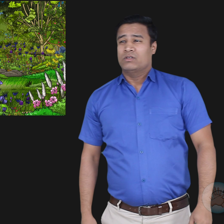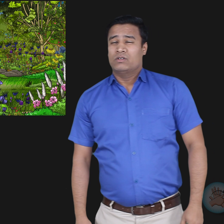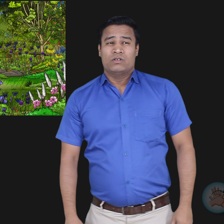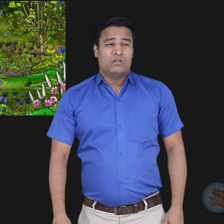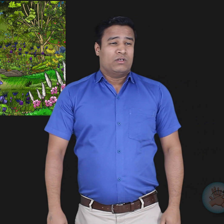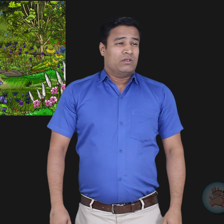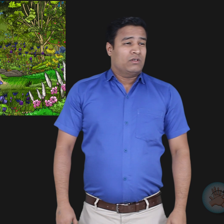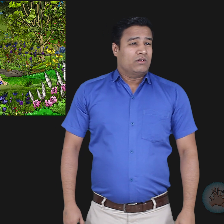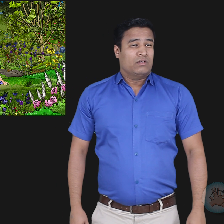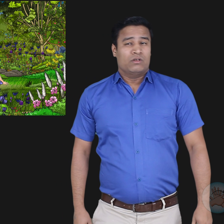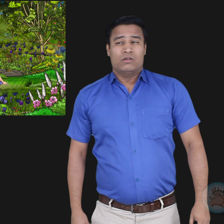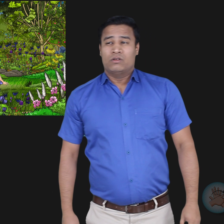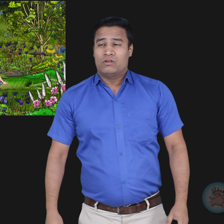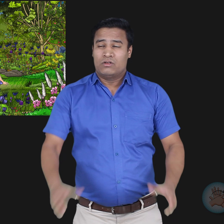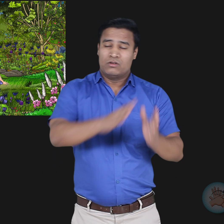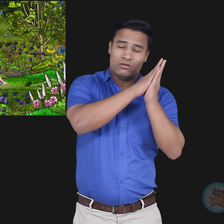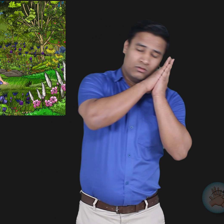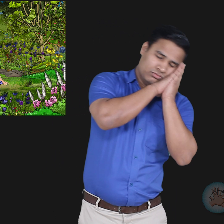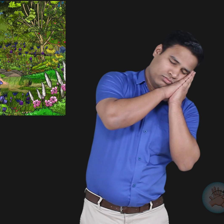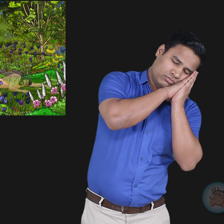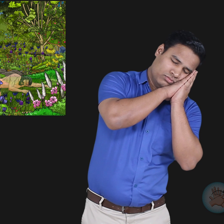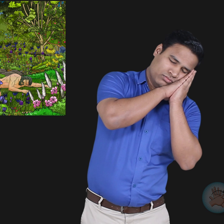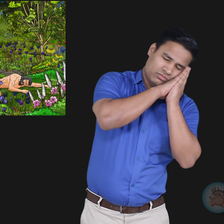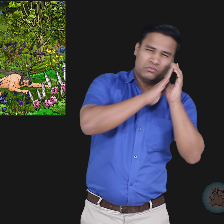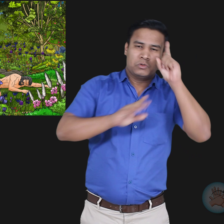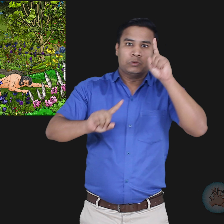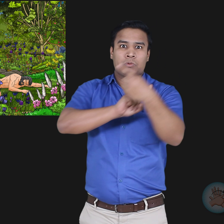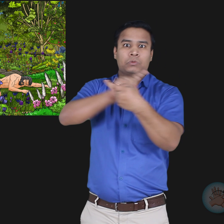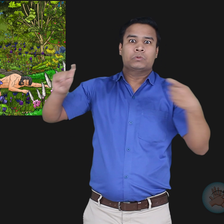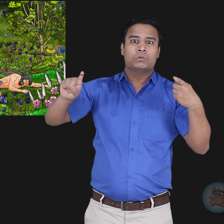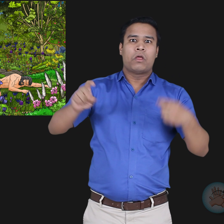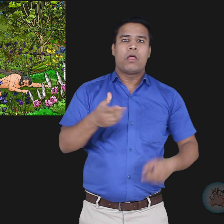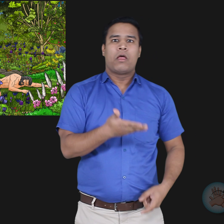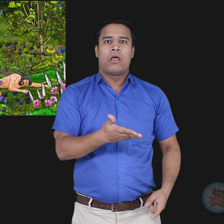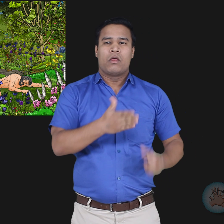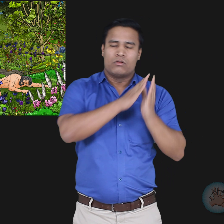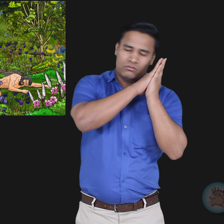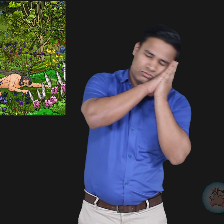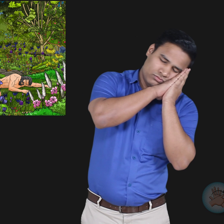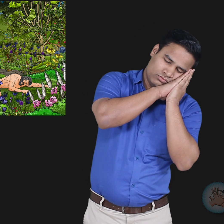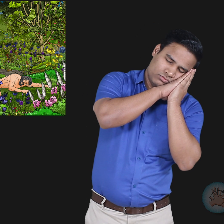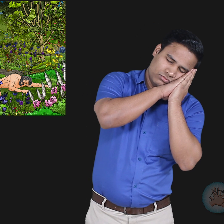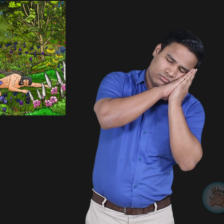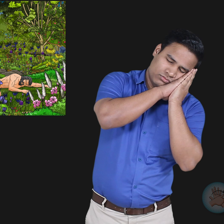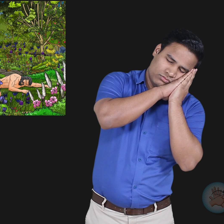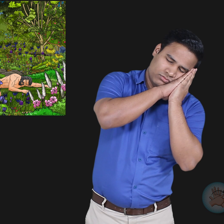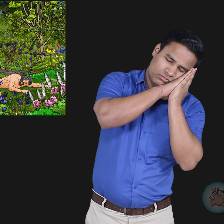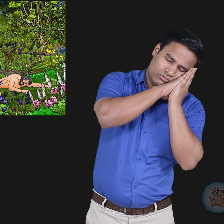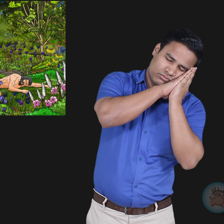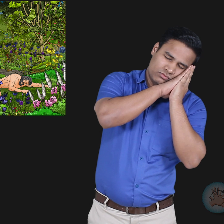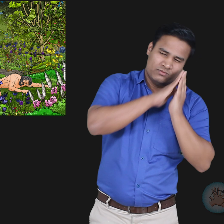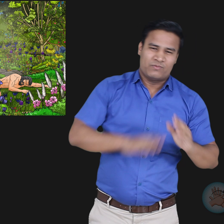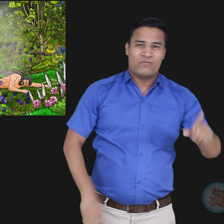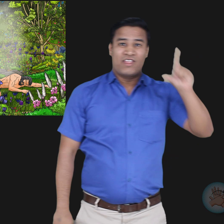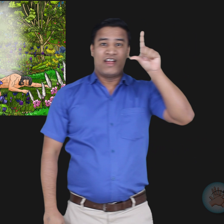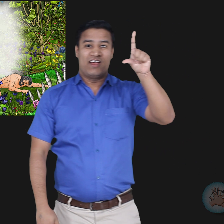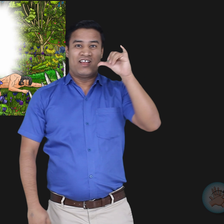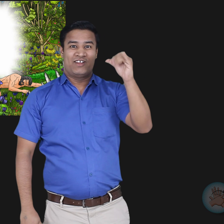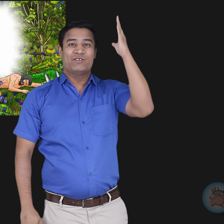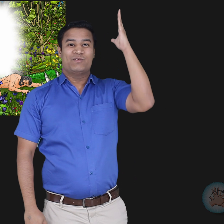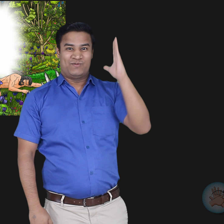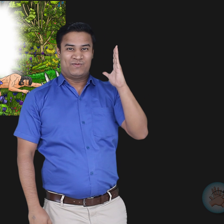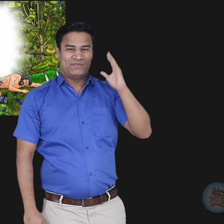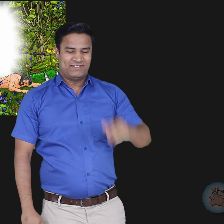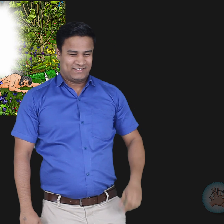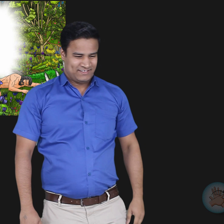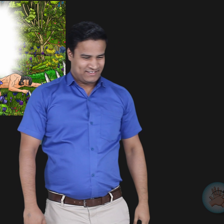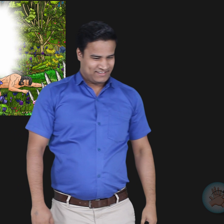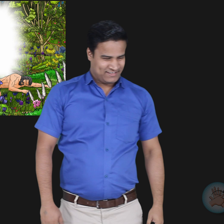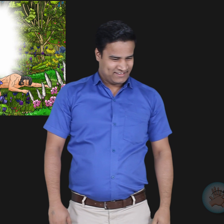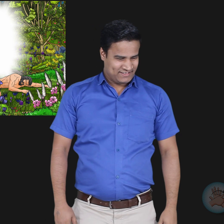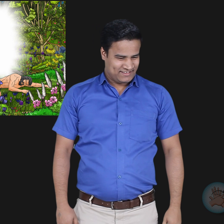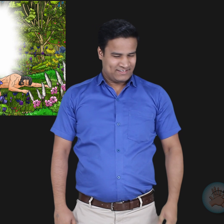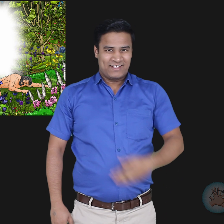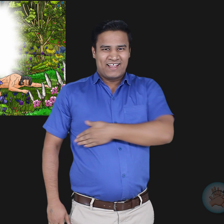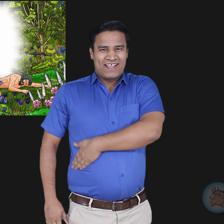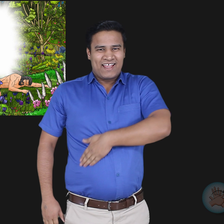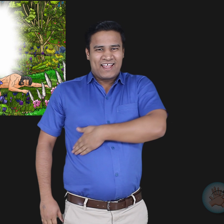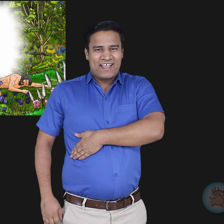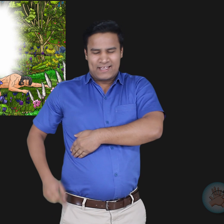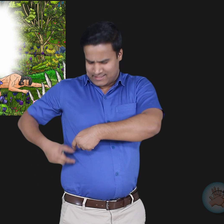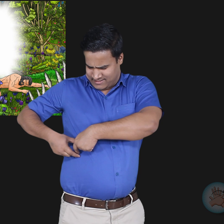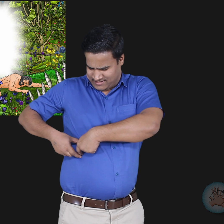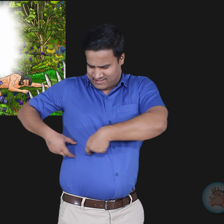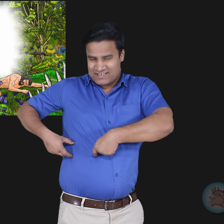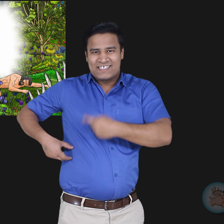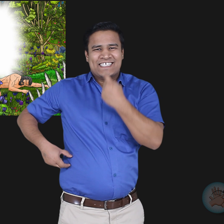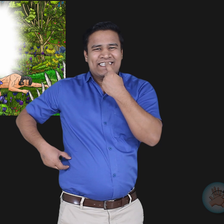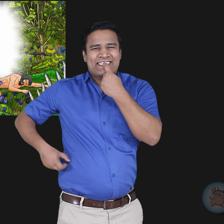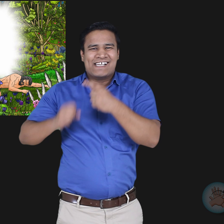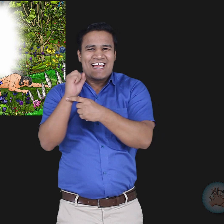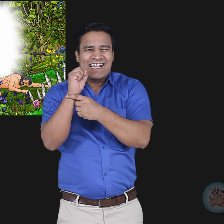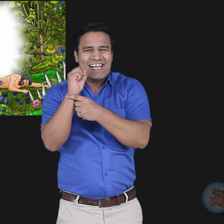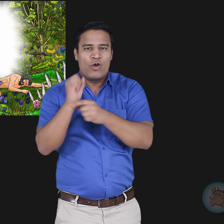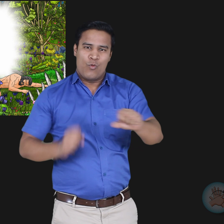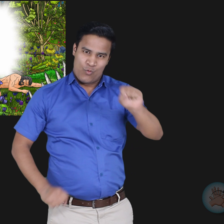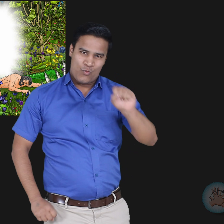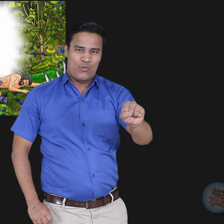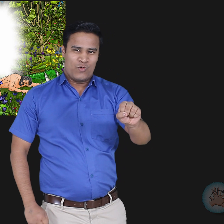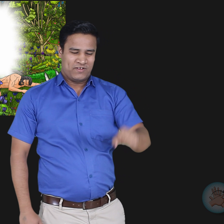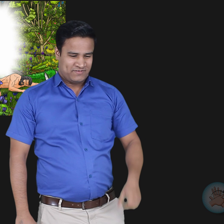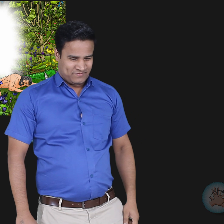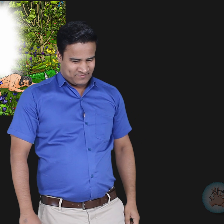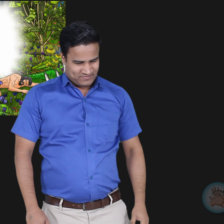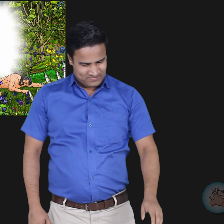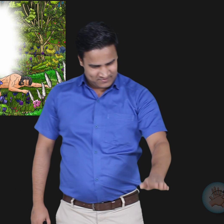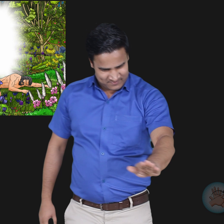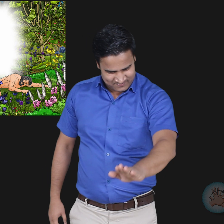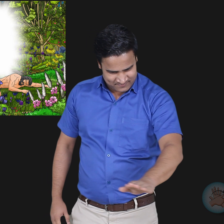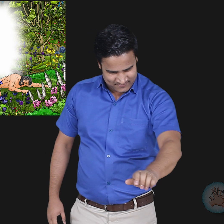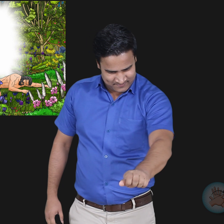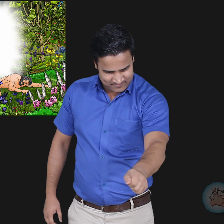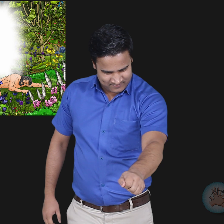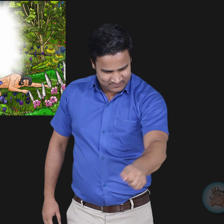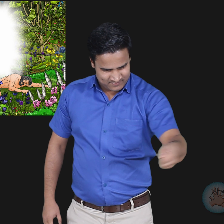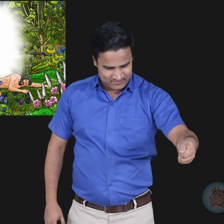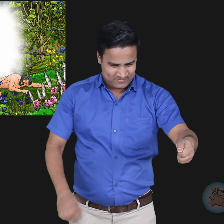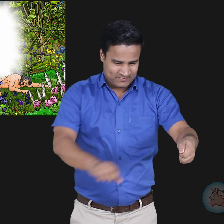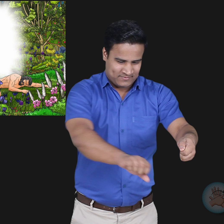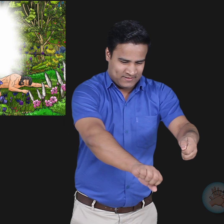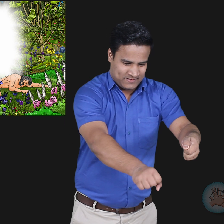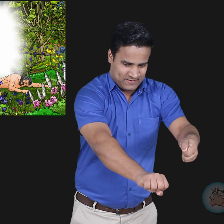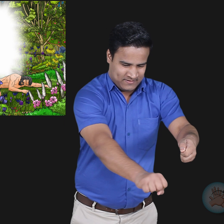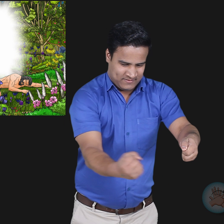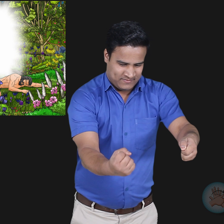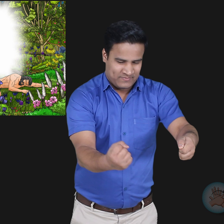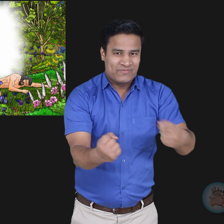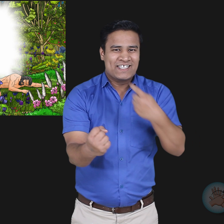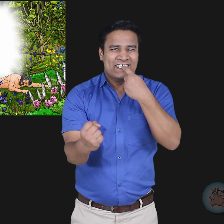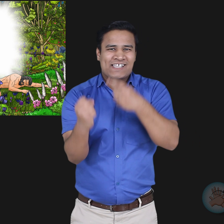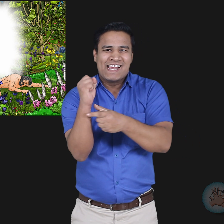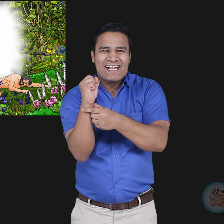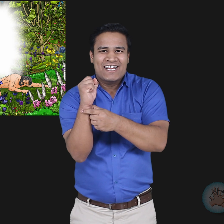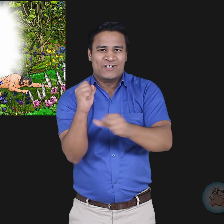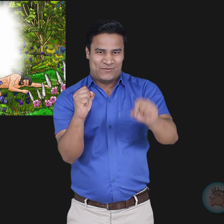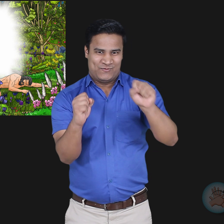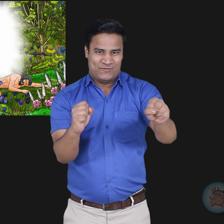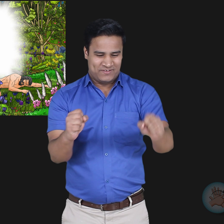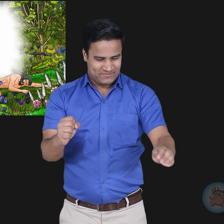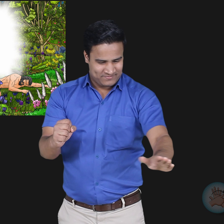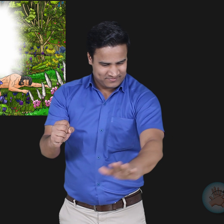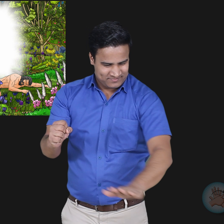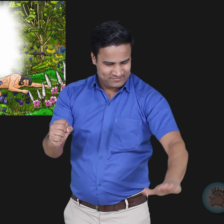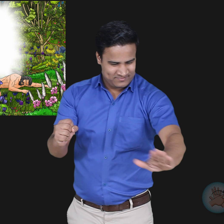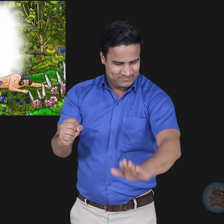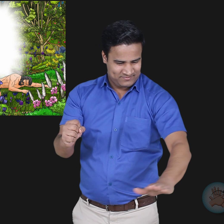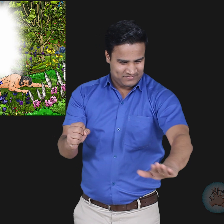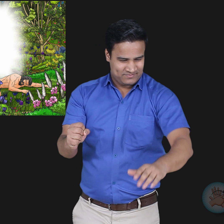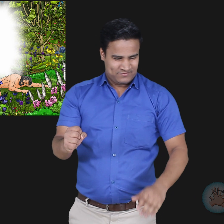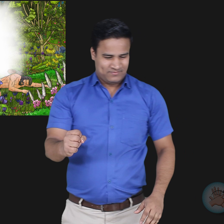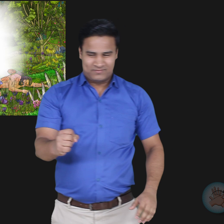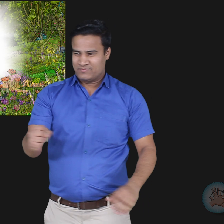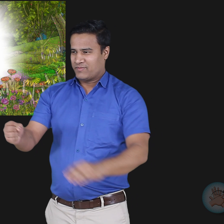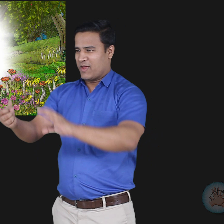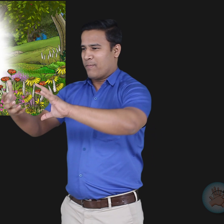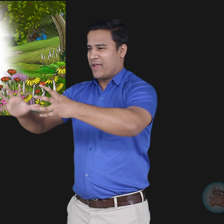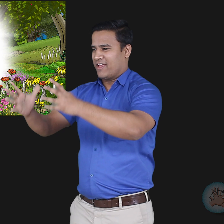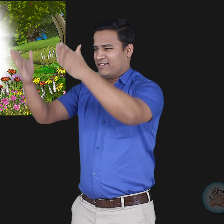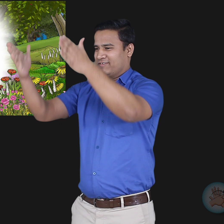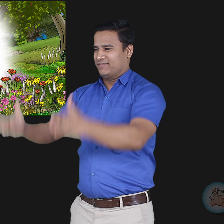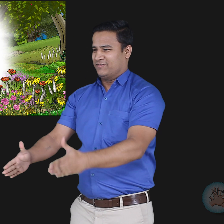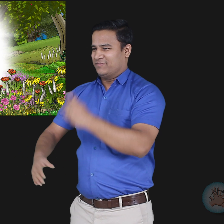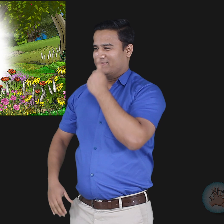So the LORD God caused the man to fall into a deep sleep, and while he slept, He took one of the man’s ribs and closed up the area with flesh.